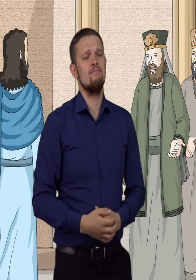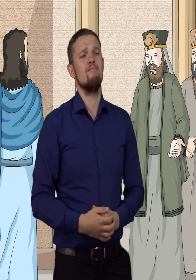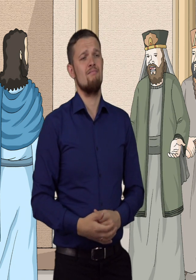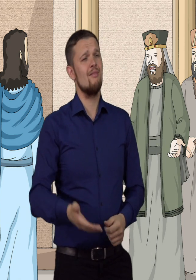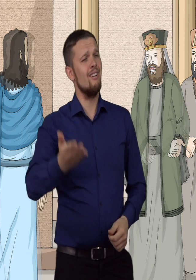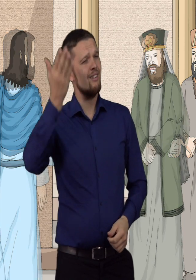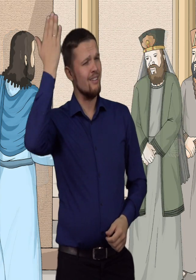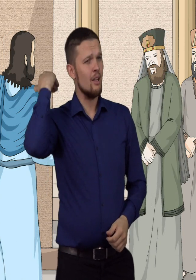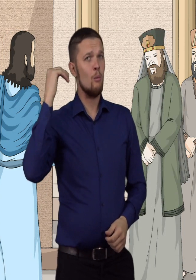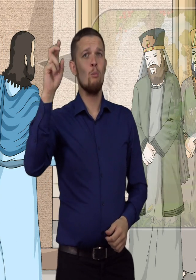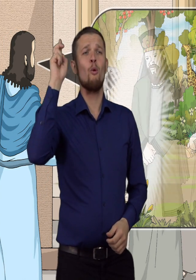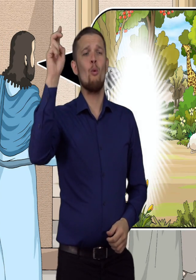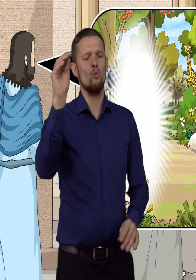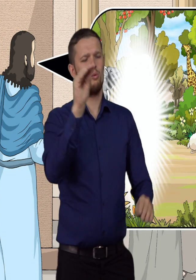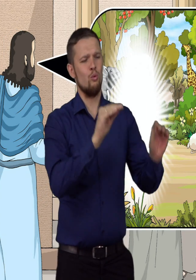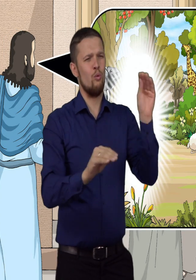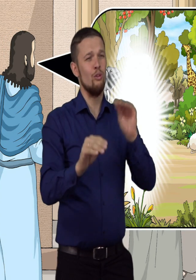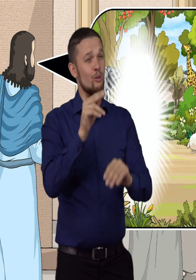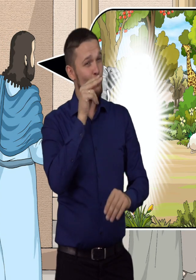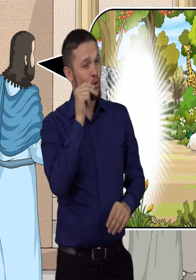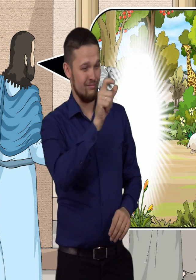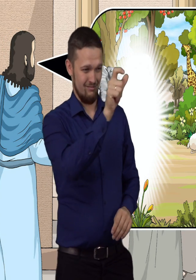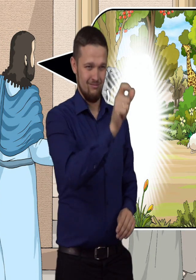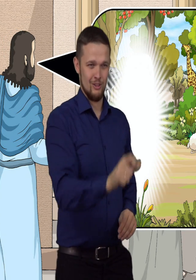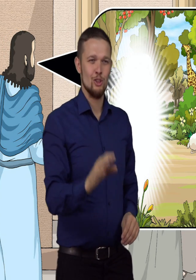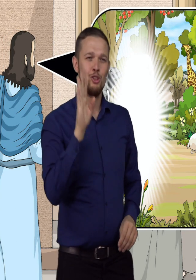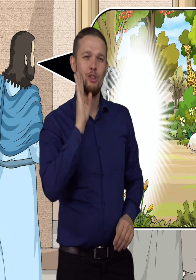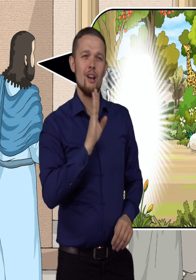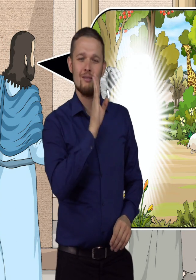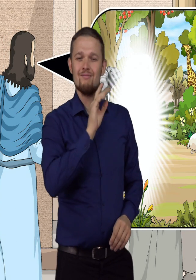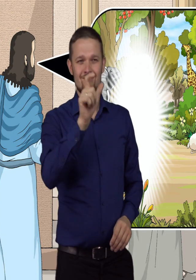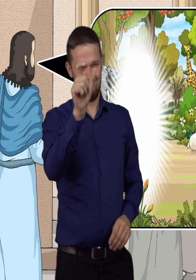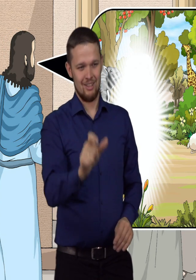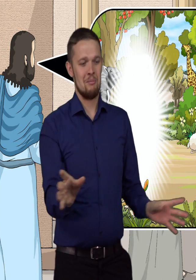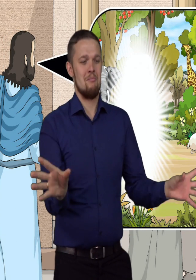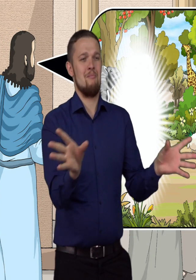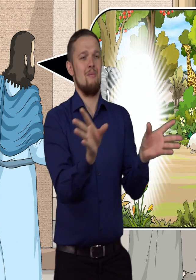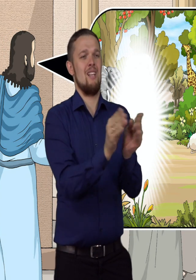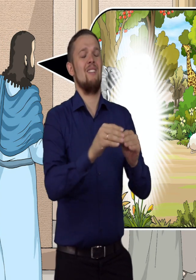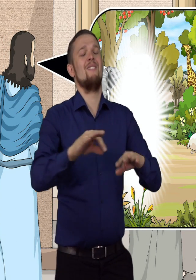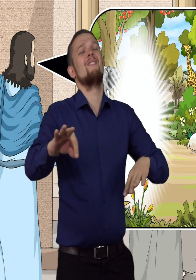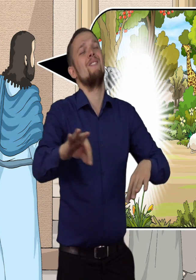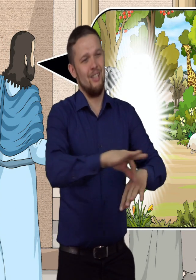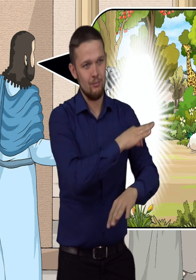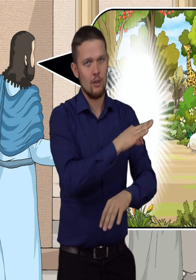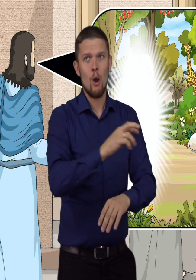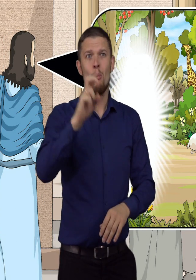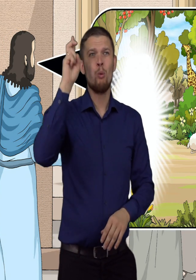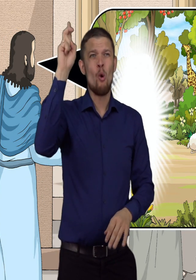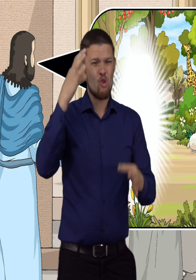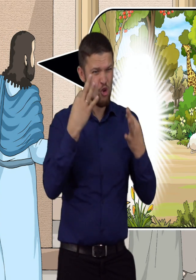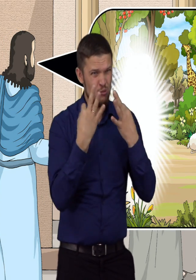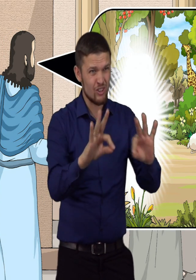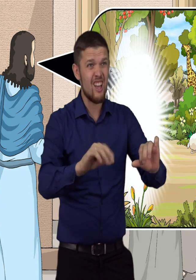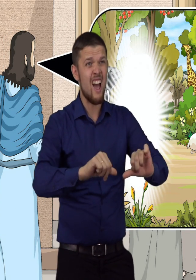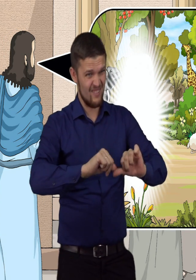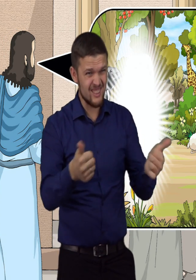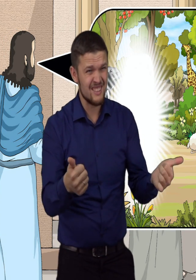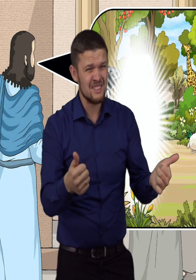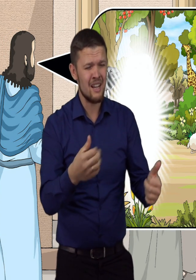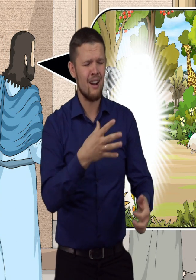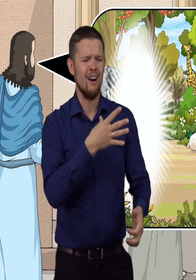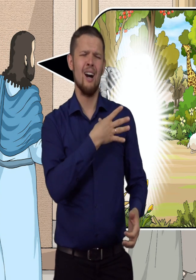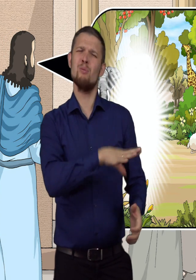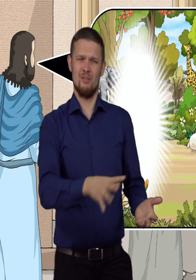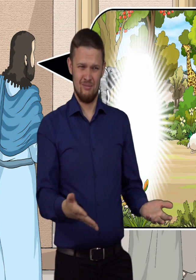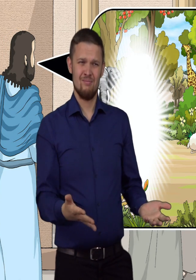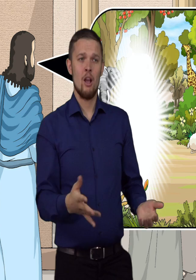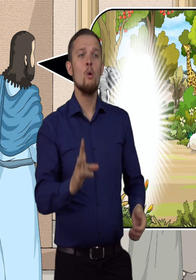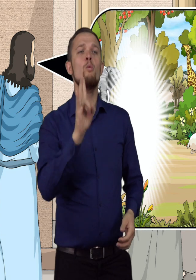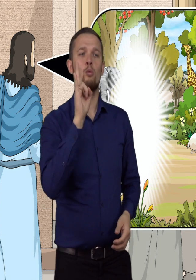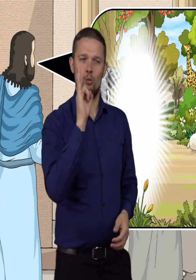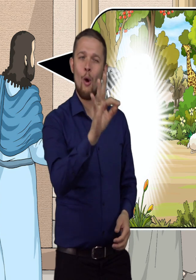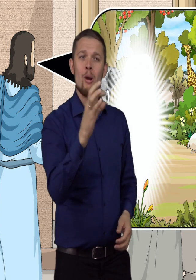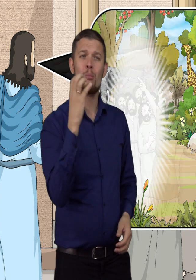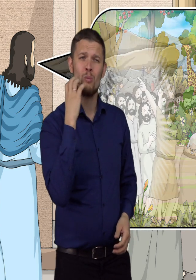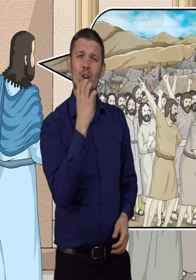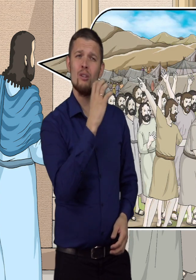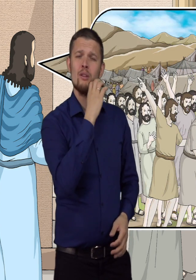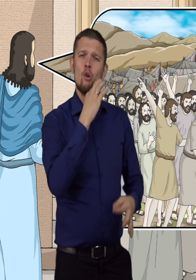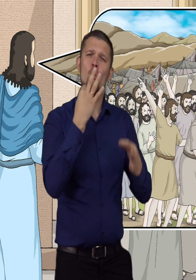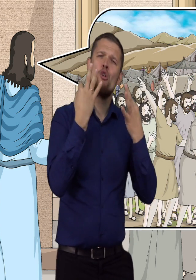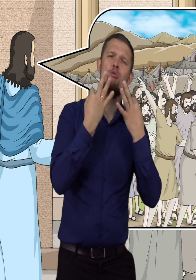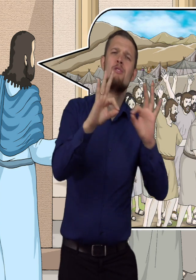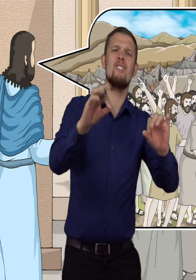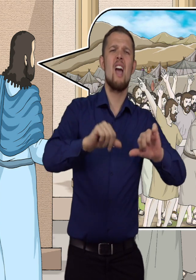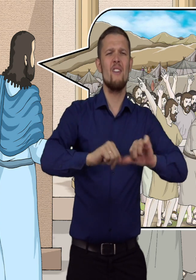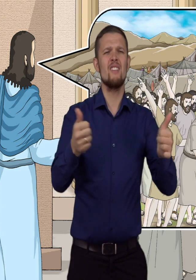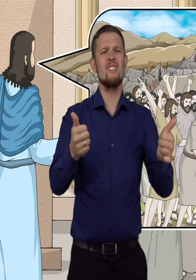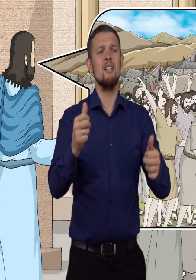Jesus answered, “Have you not read that from the beginning the Creator ‘made them male and female,’ and said, ‘For this reason a man will leave his father and mother and be united to his wife, and the two will become one flesh’? So they are no longer two, but one flesh. Therefore what God has joined together, let man not separate.” “Why then,” they asked, “did Moses order a man to give his wife a certificate of divorce and send her away?”